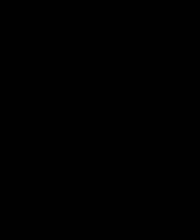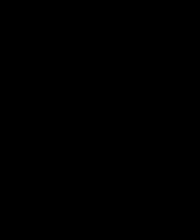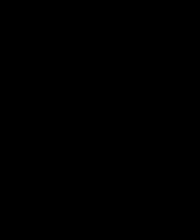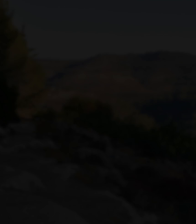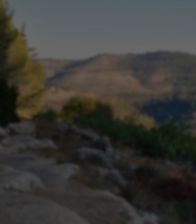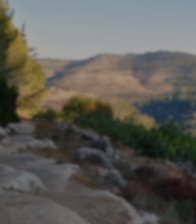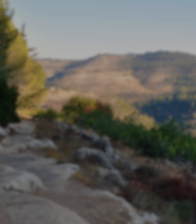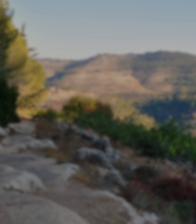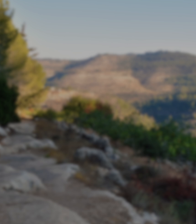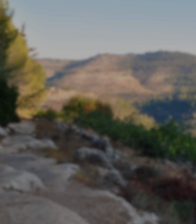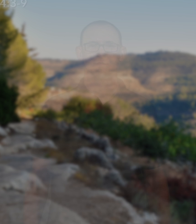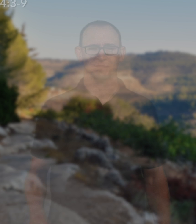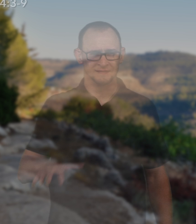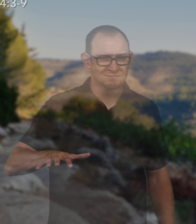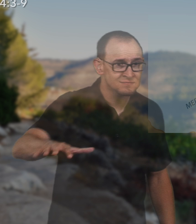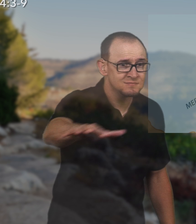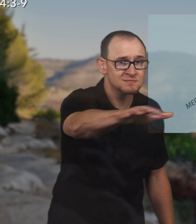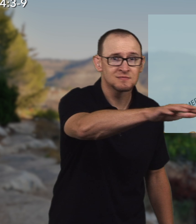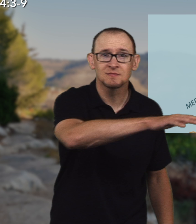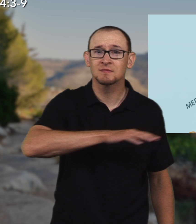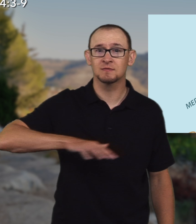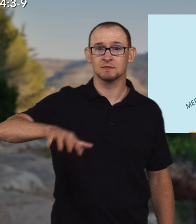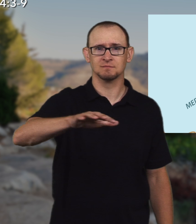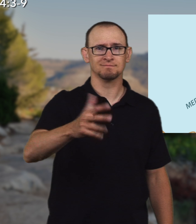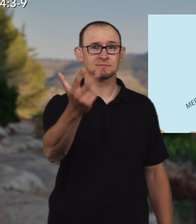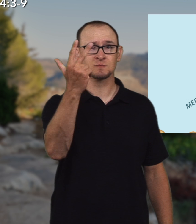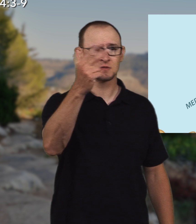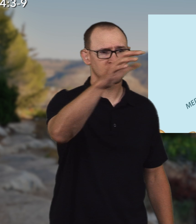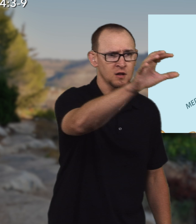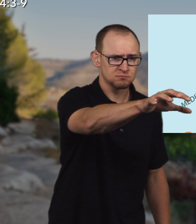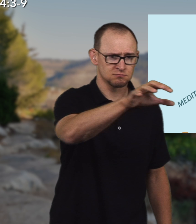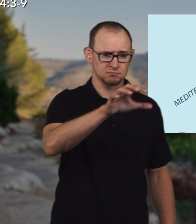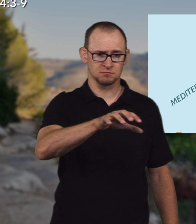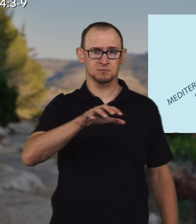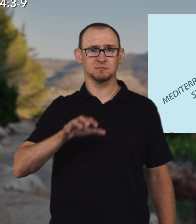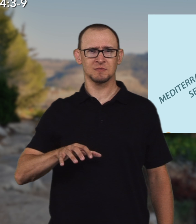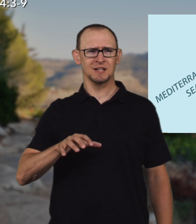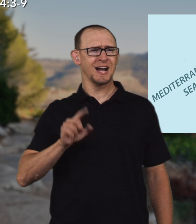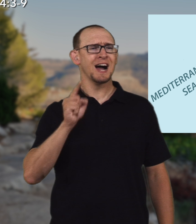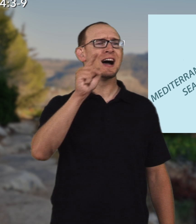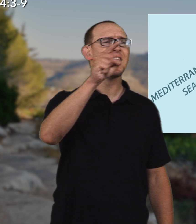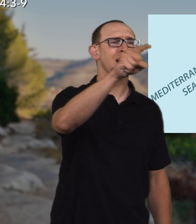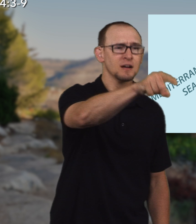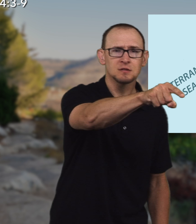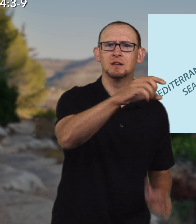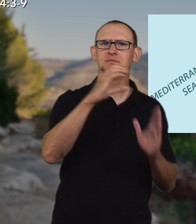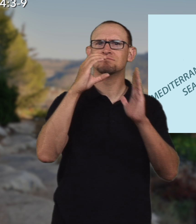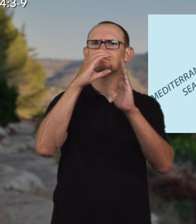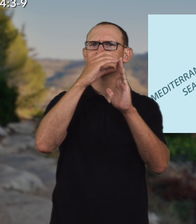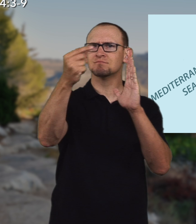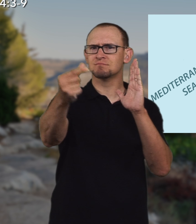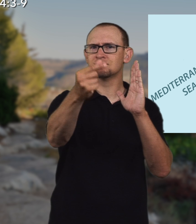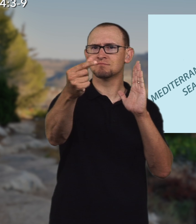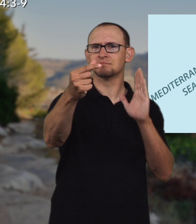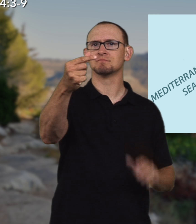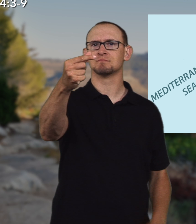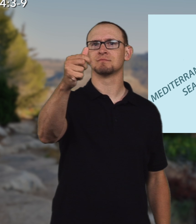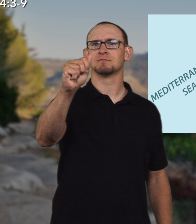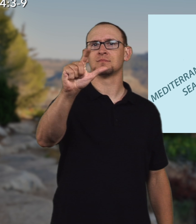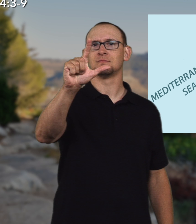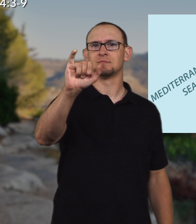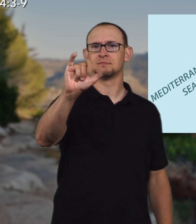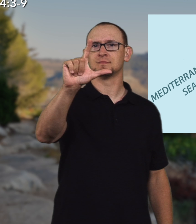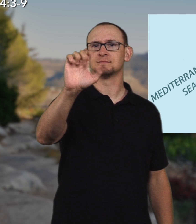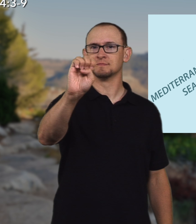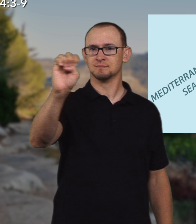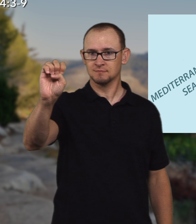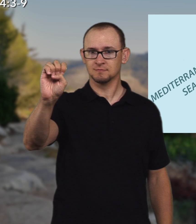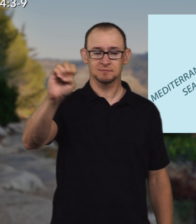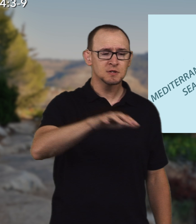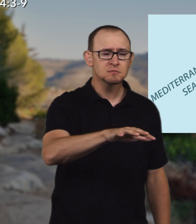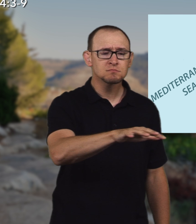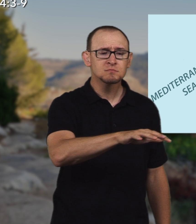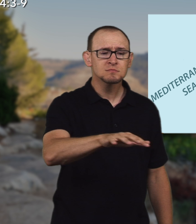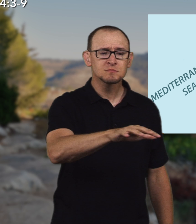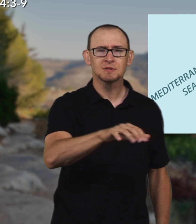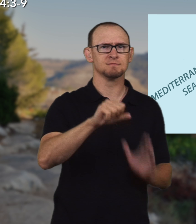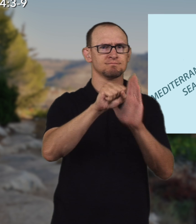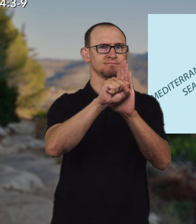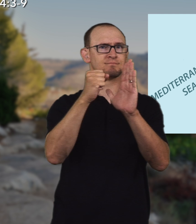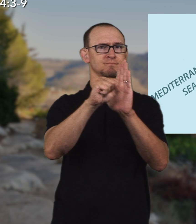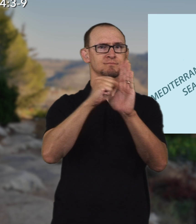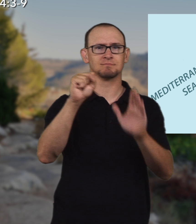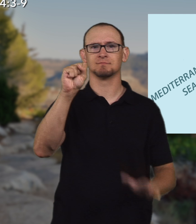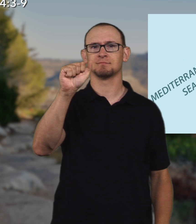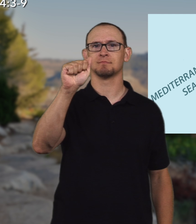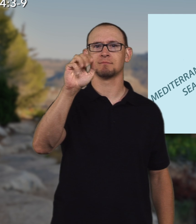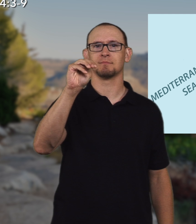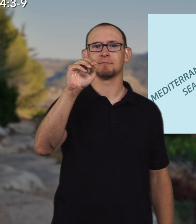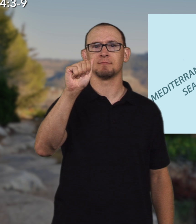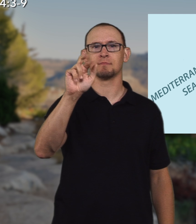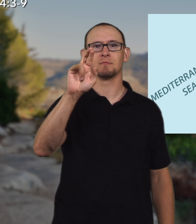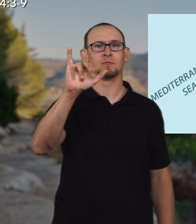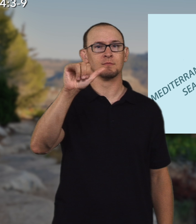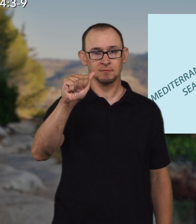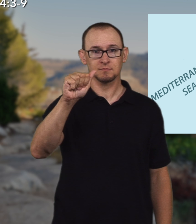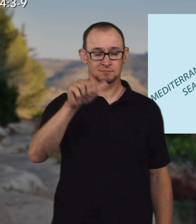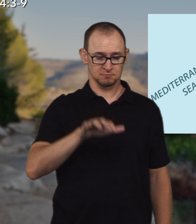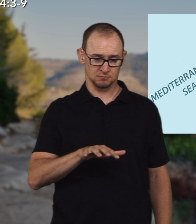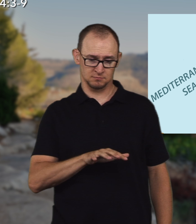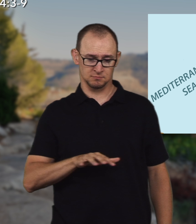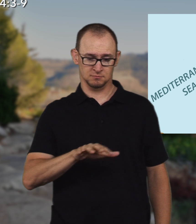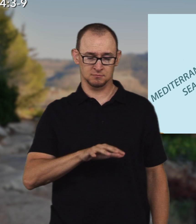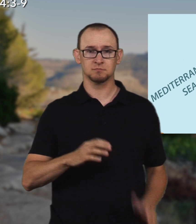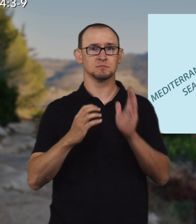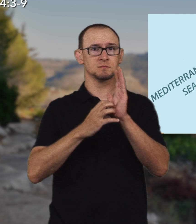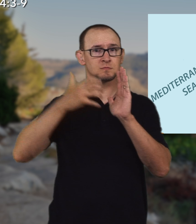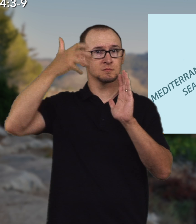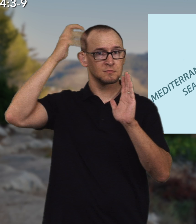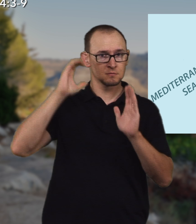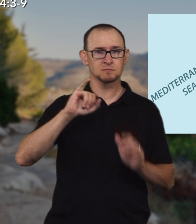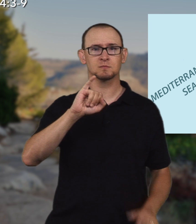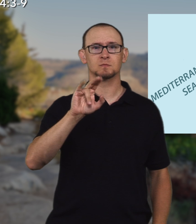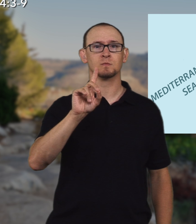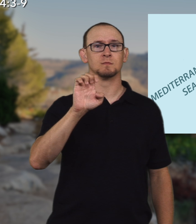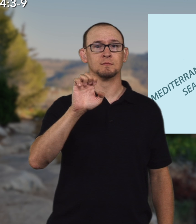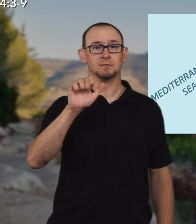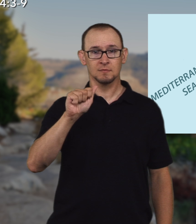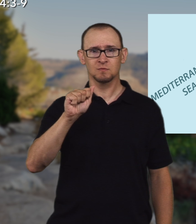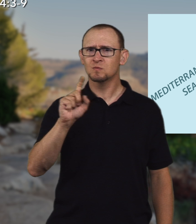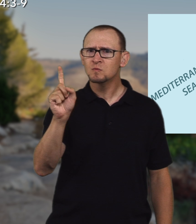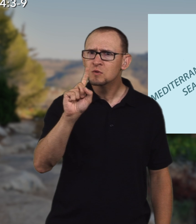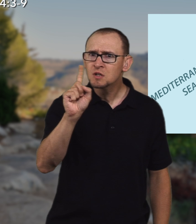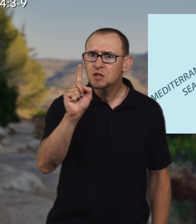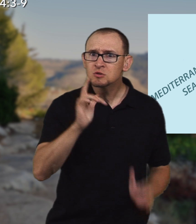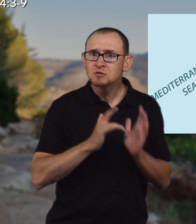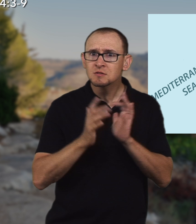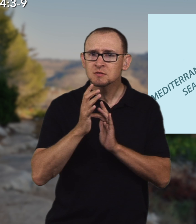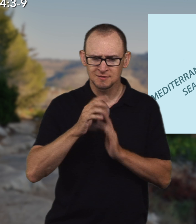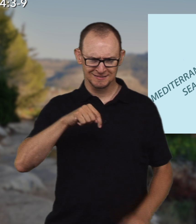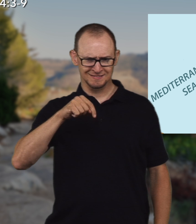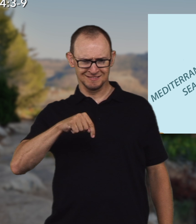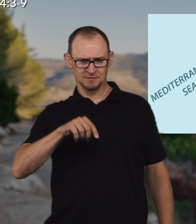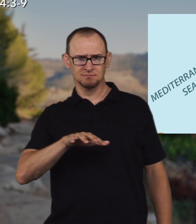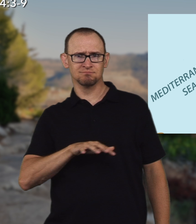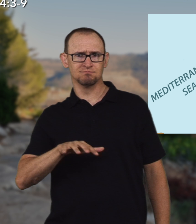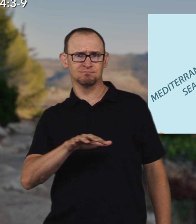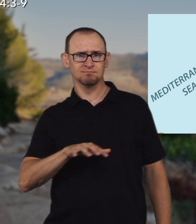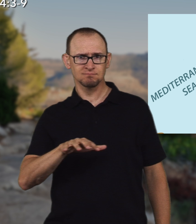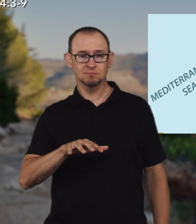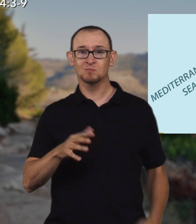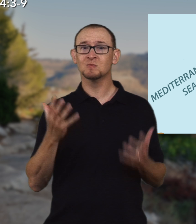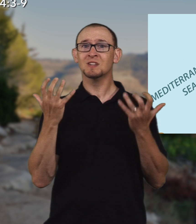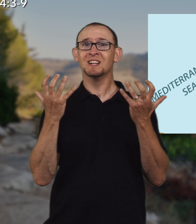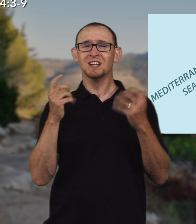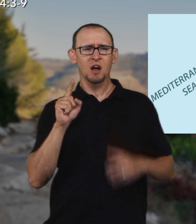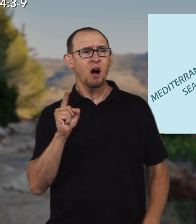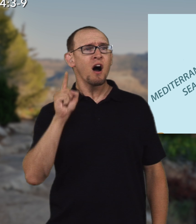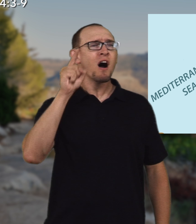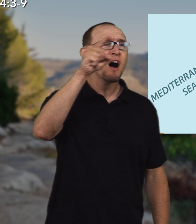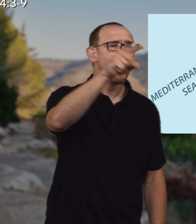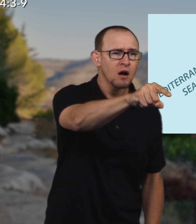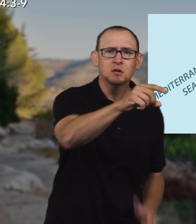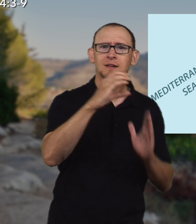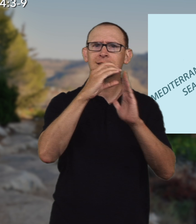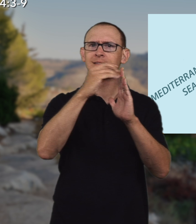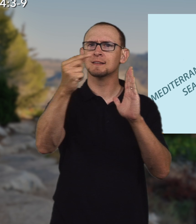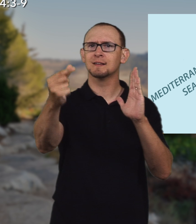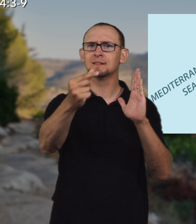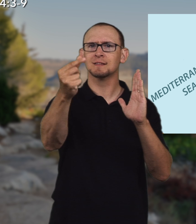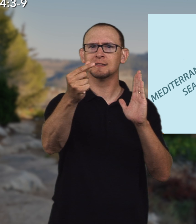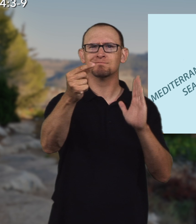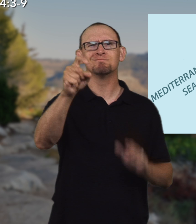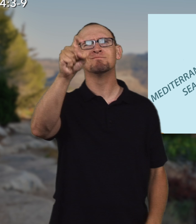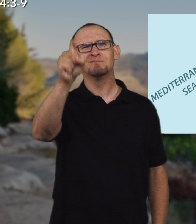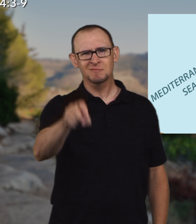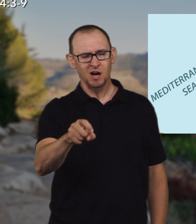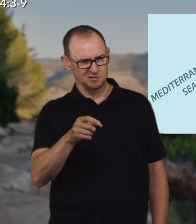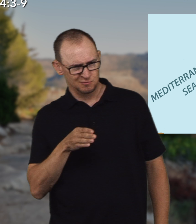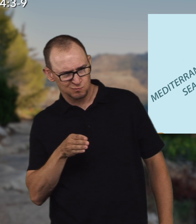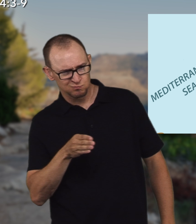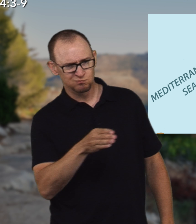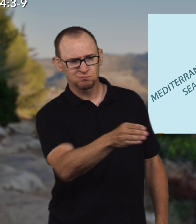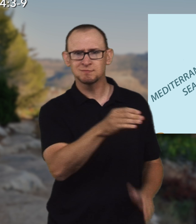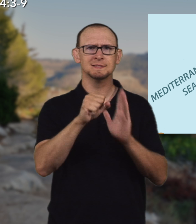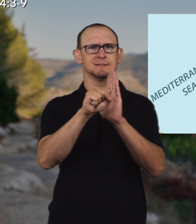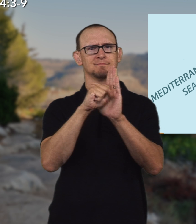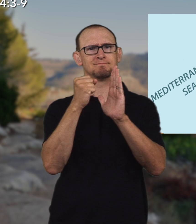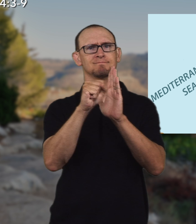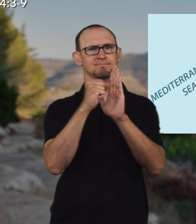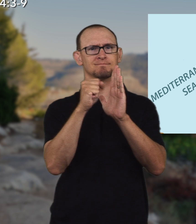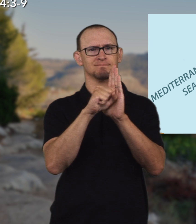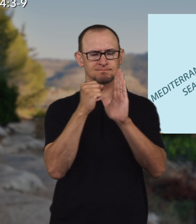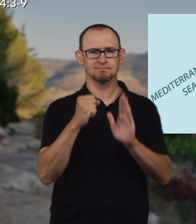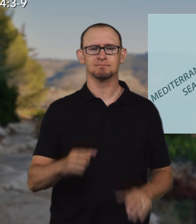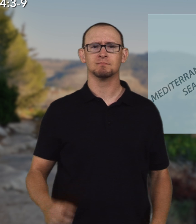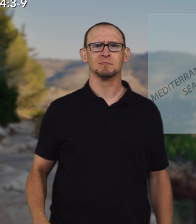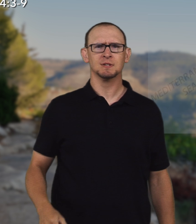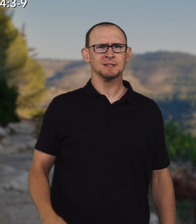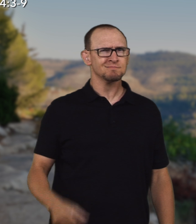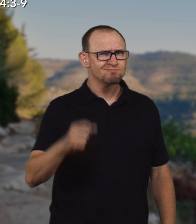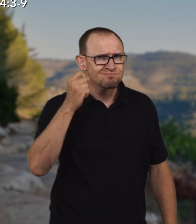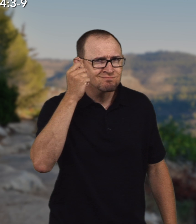He left Judea and returned to Galilee. Now He had to pass through Samaria.